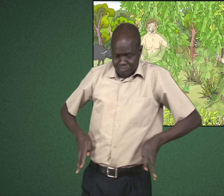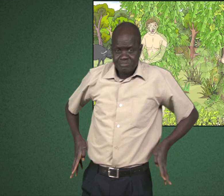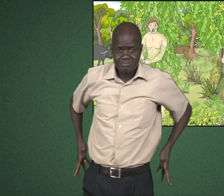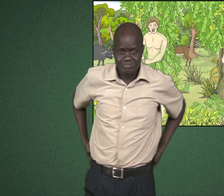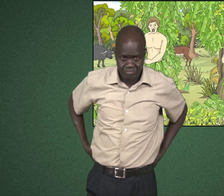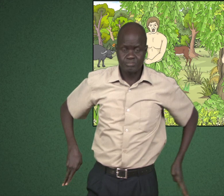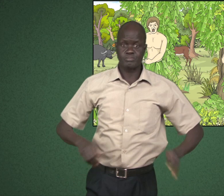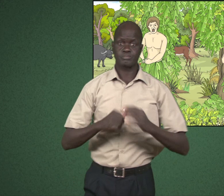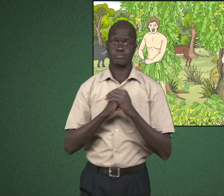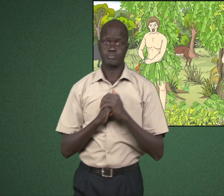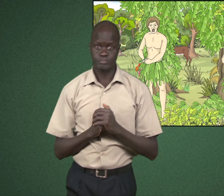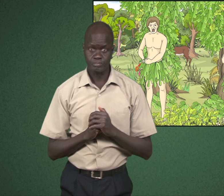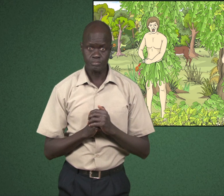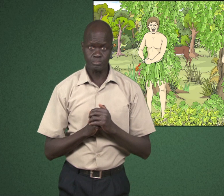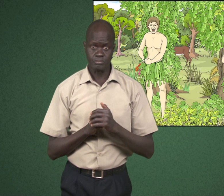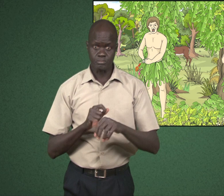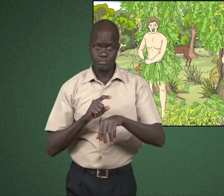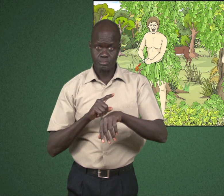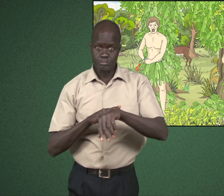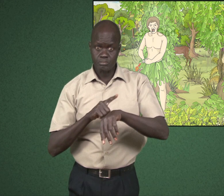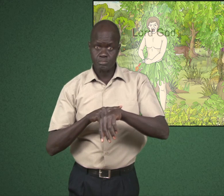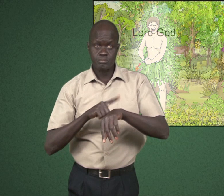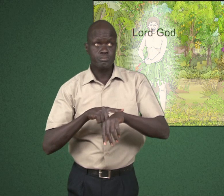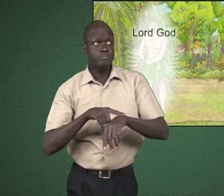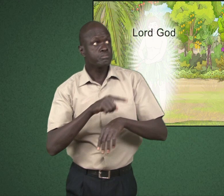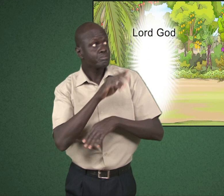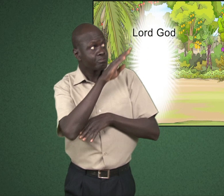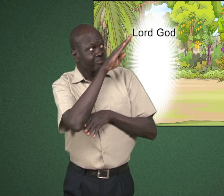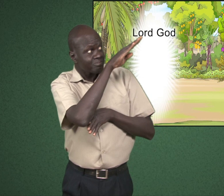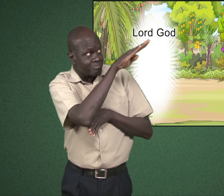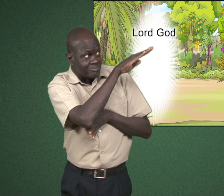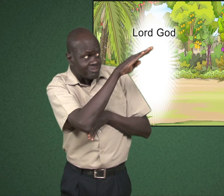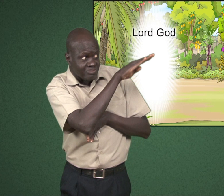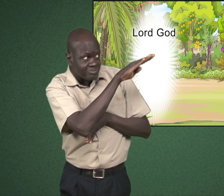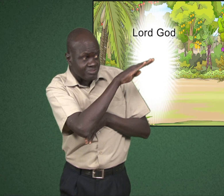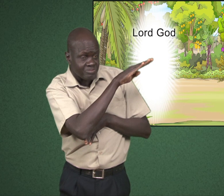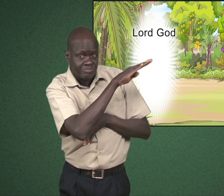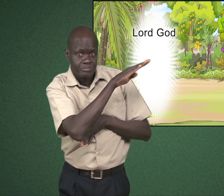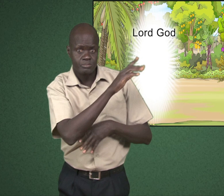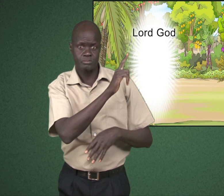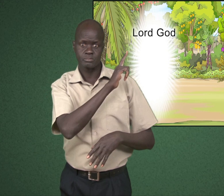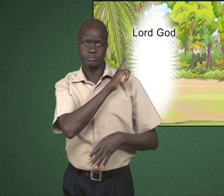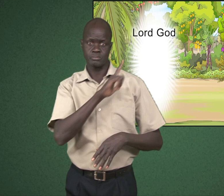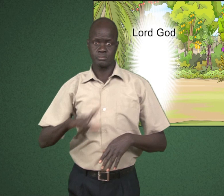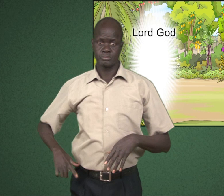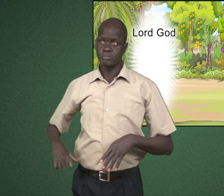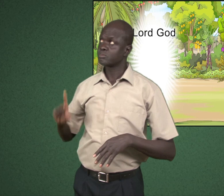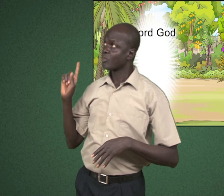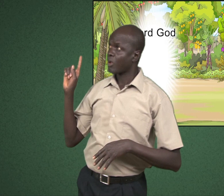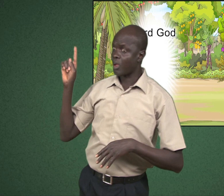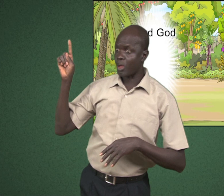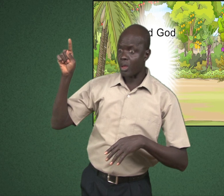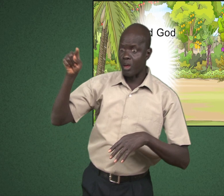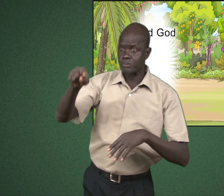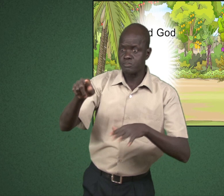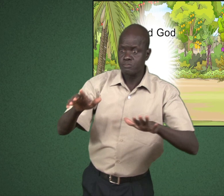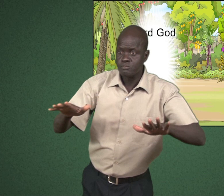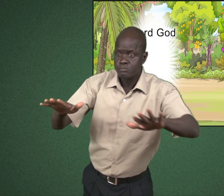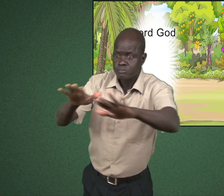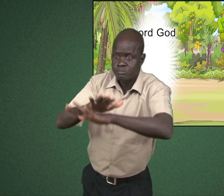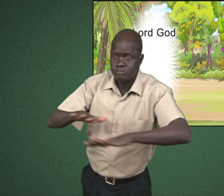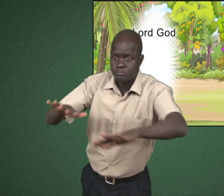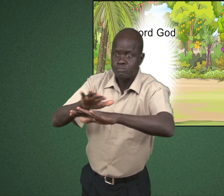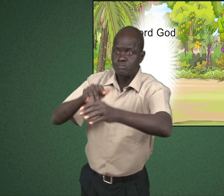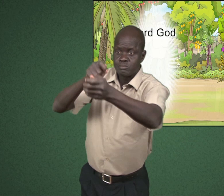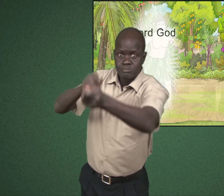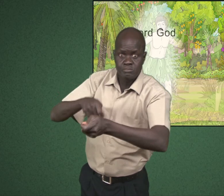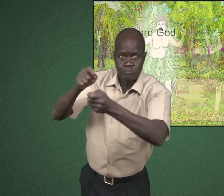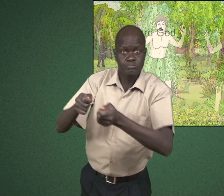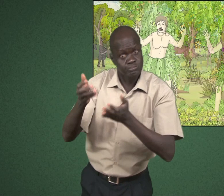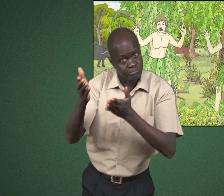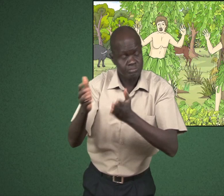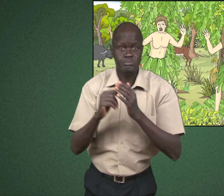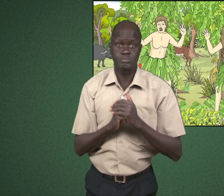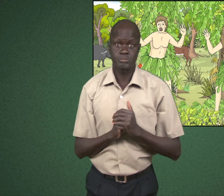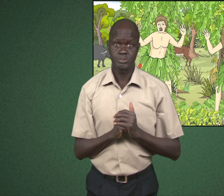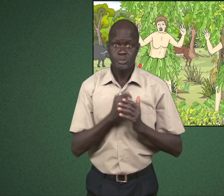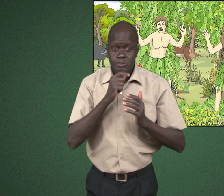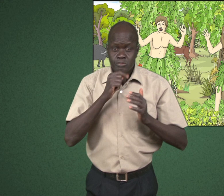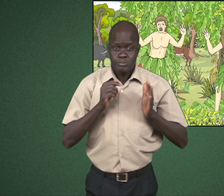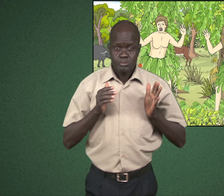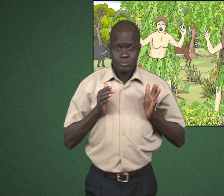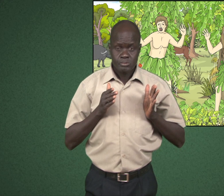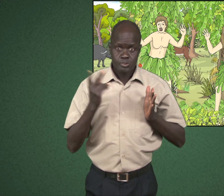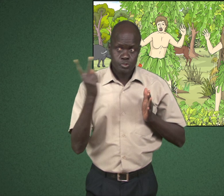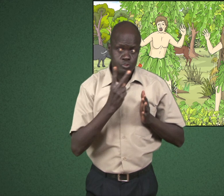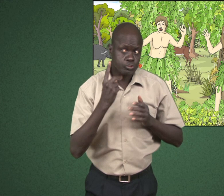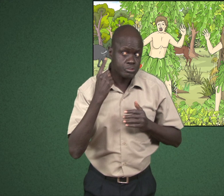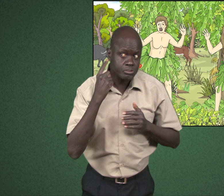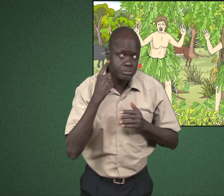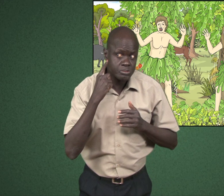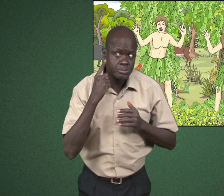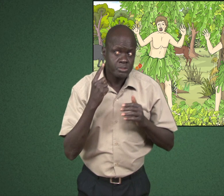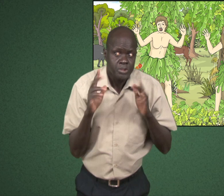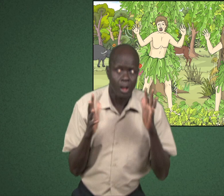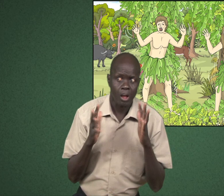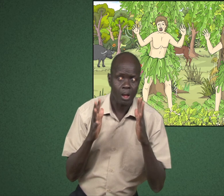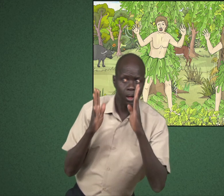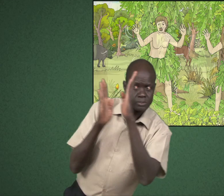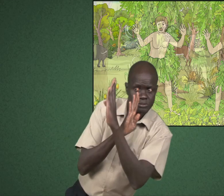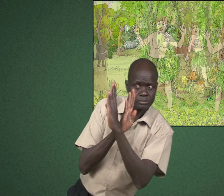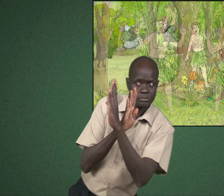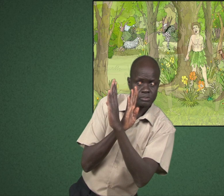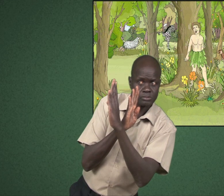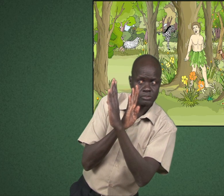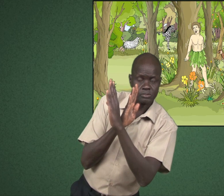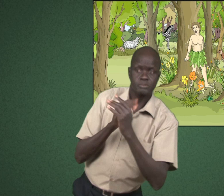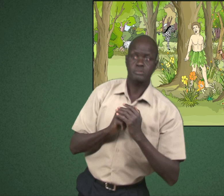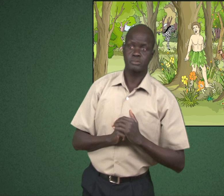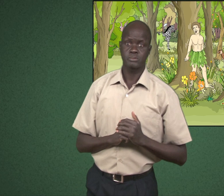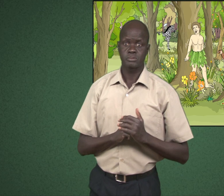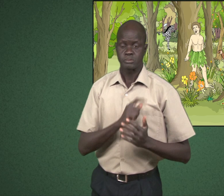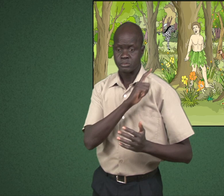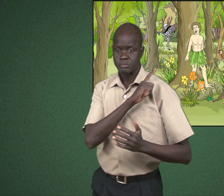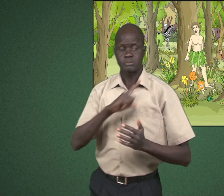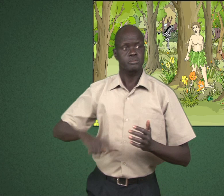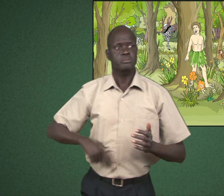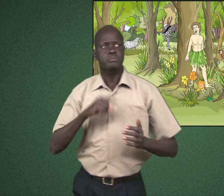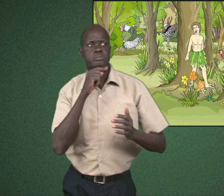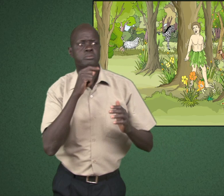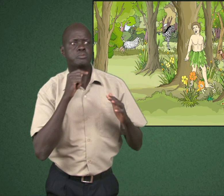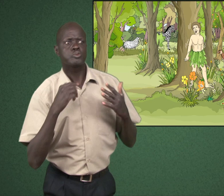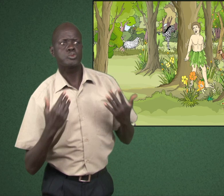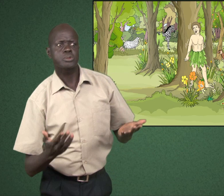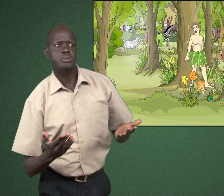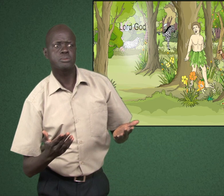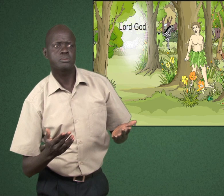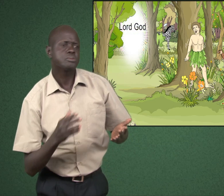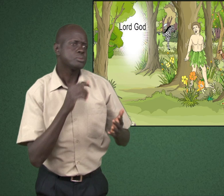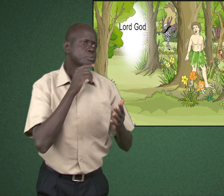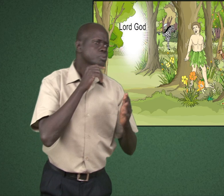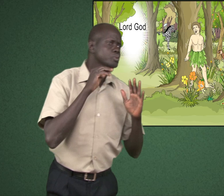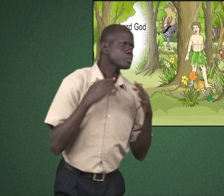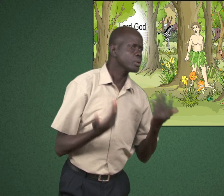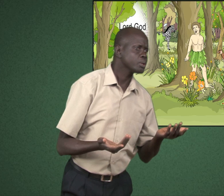Then the man and his wife heard the voice of the LORD God walking in the garden in the breeze of the day, and they hid themselves from the presence of the LORD God among the trees of the garden.